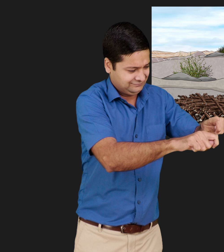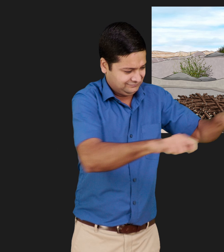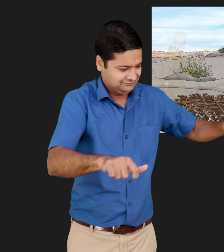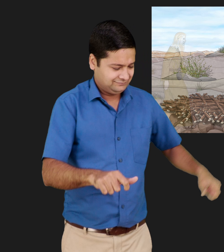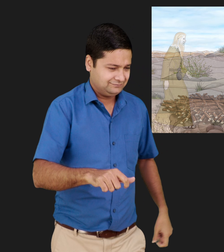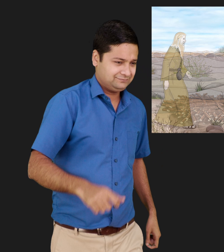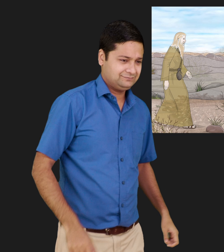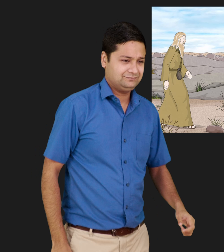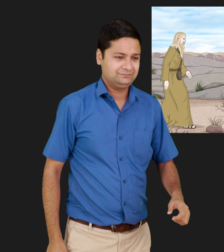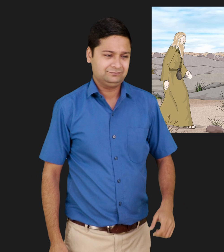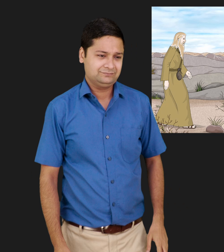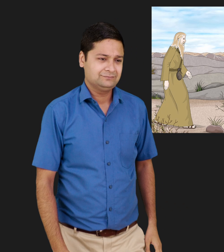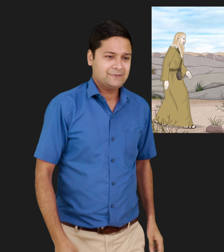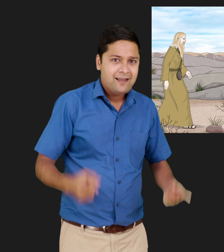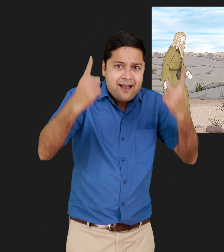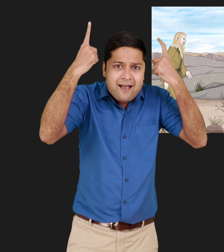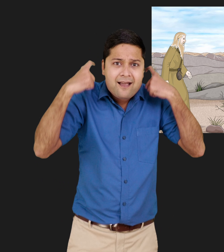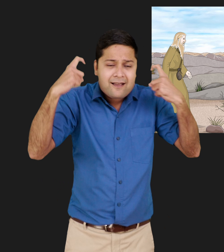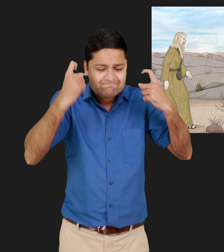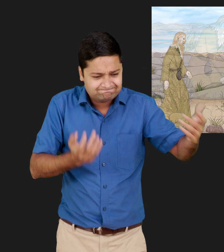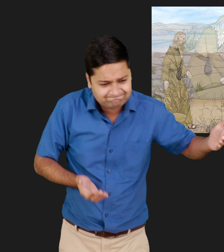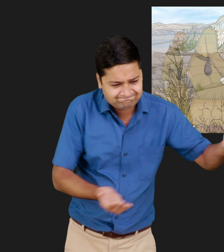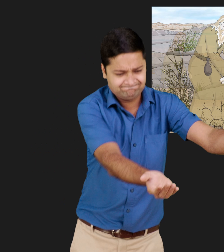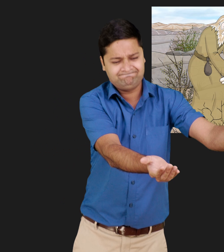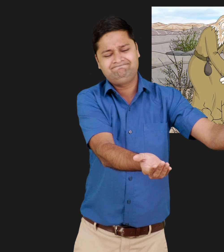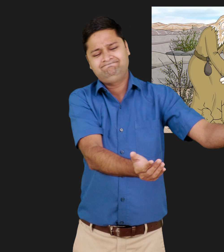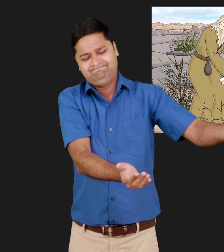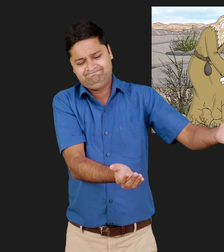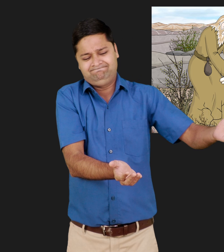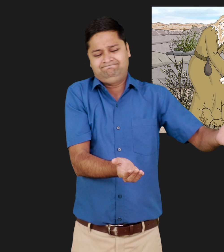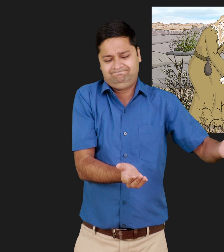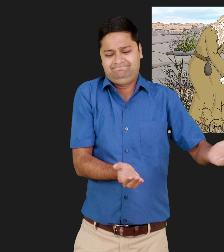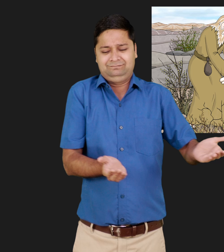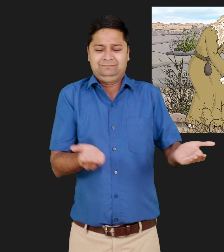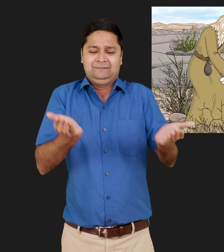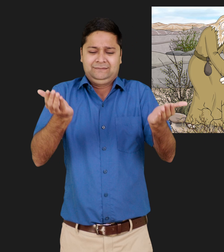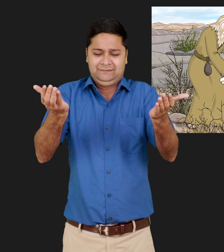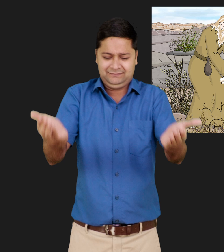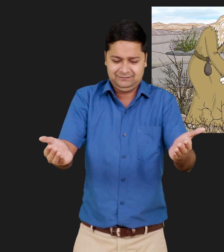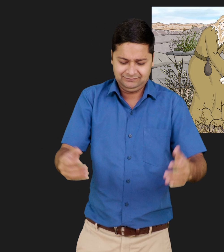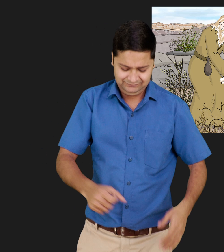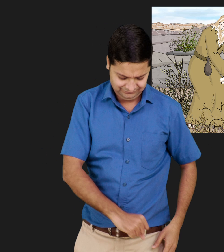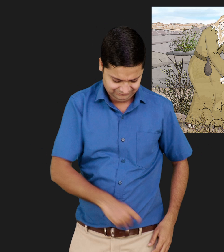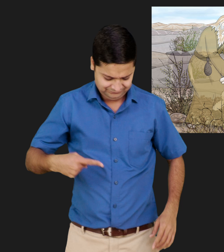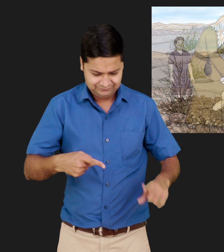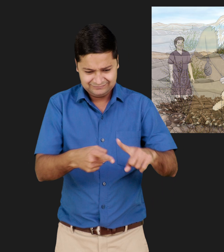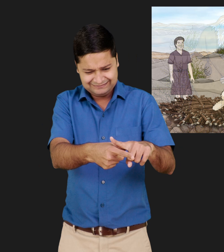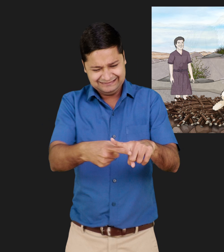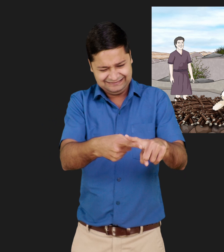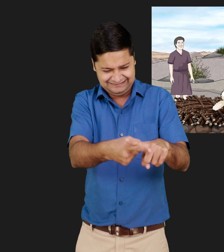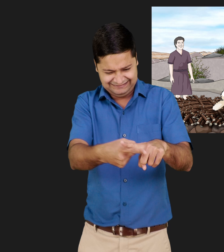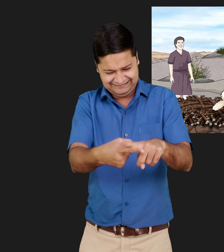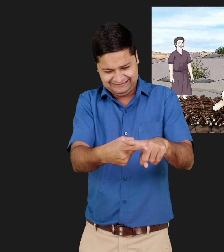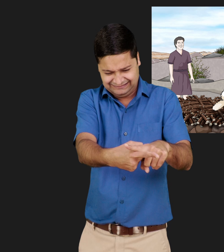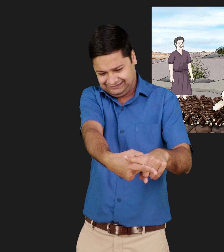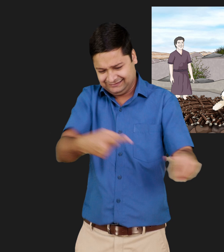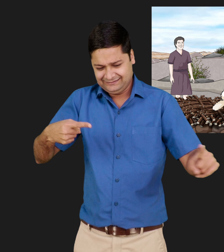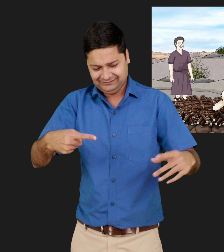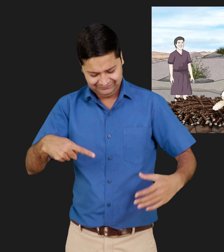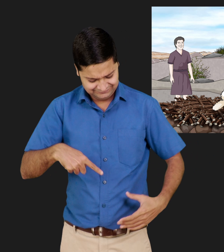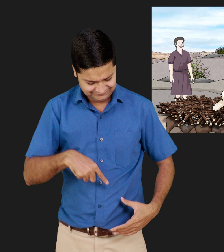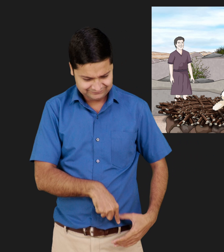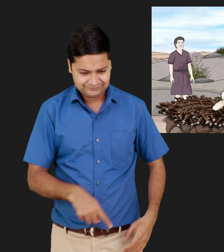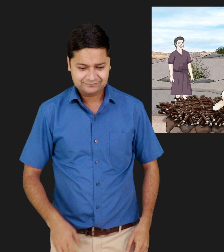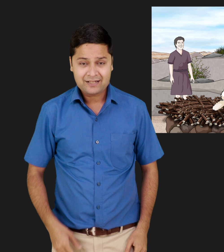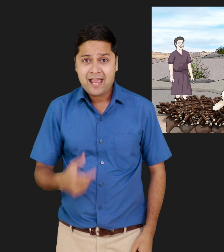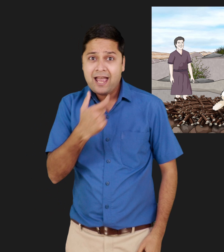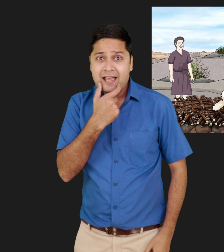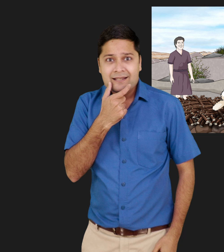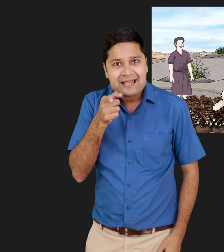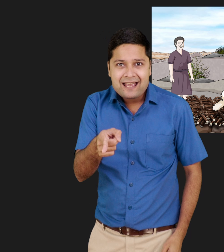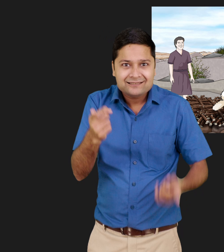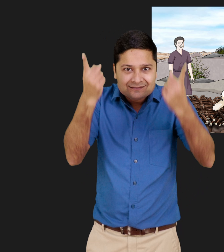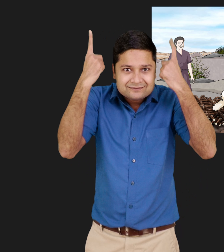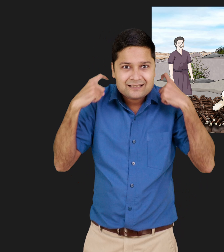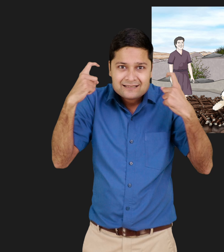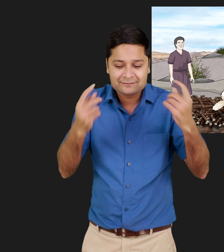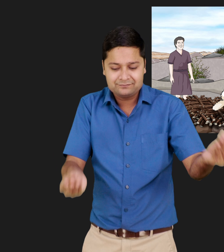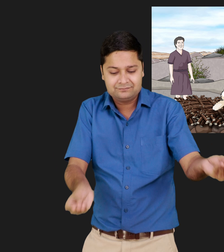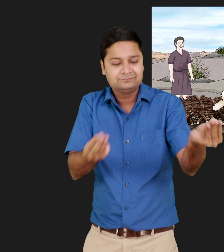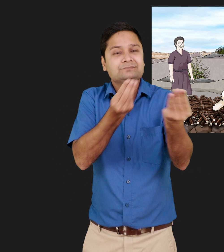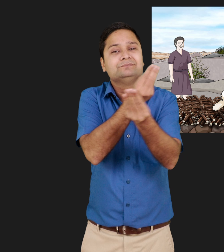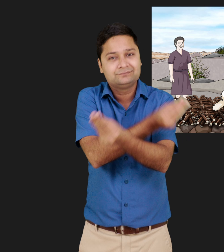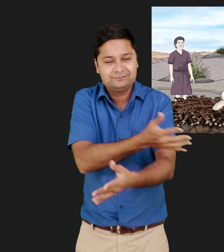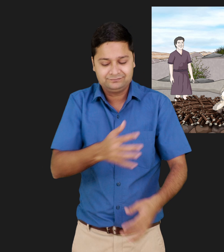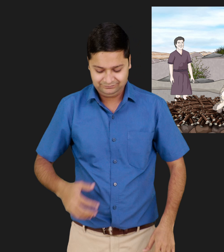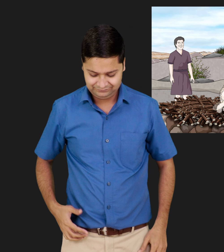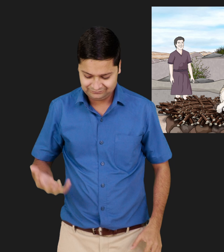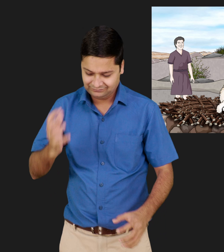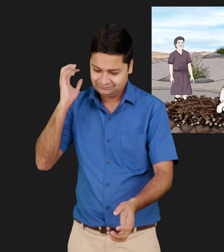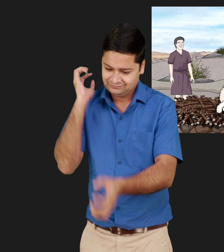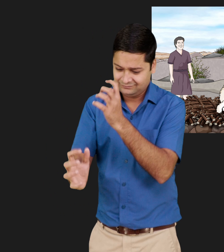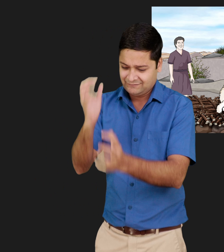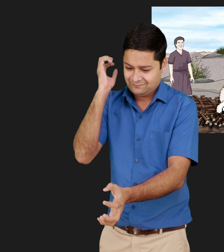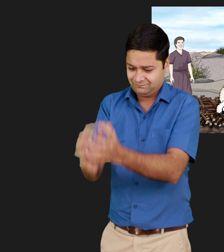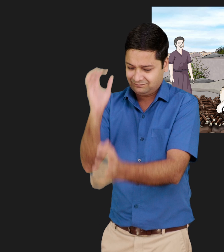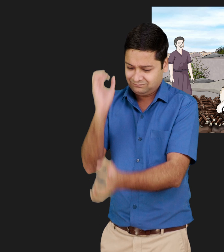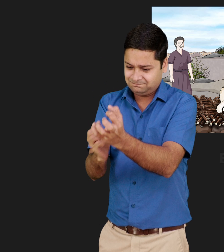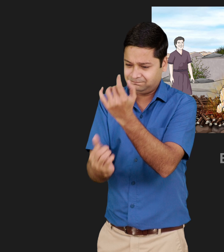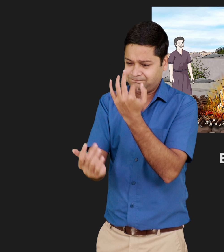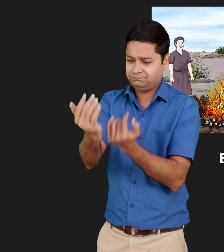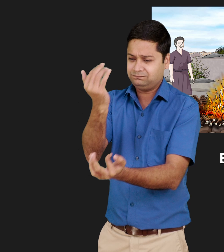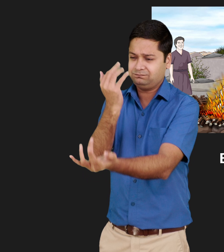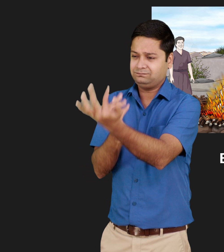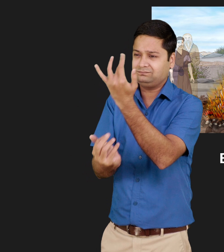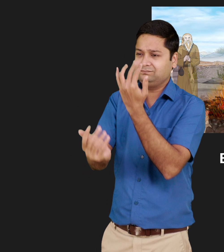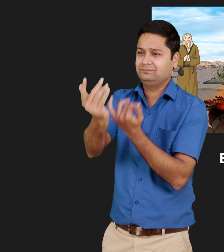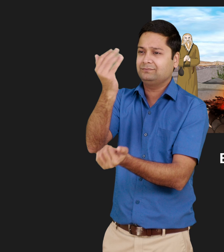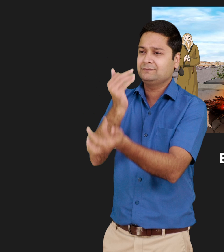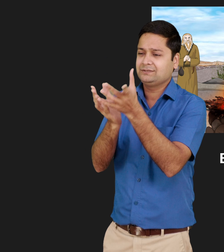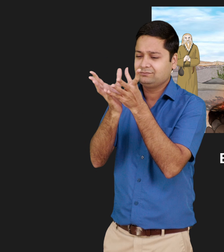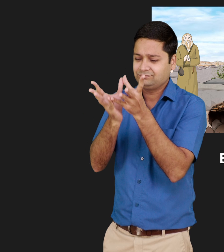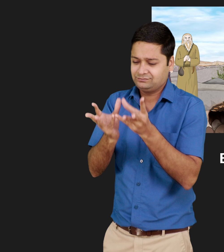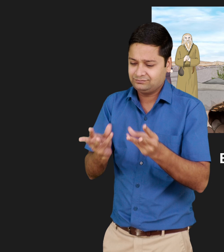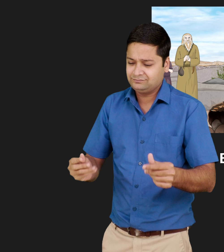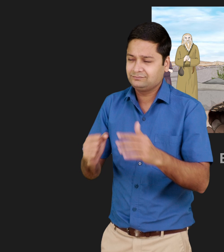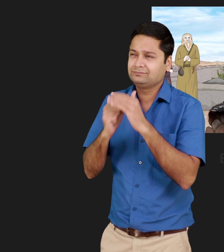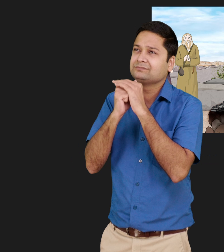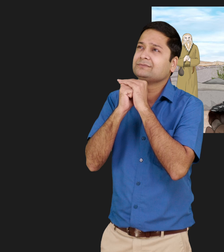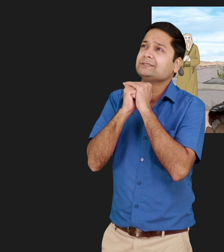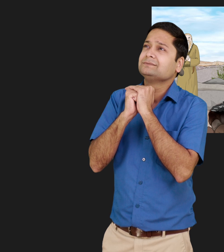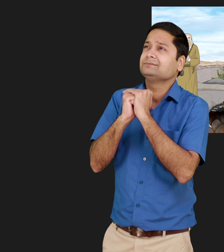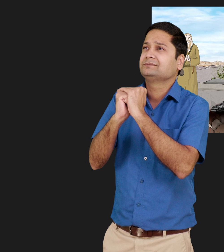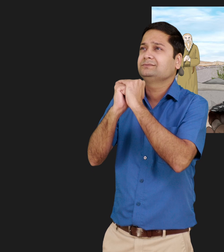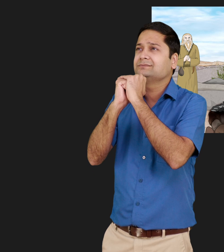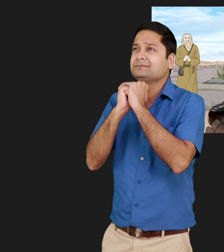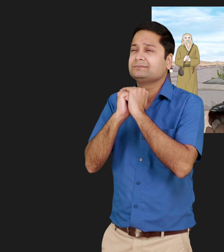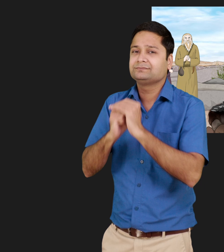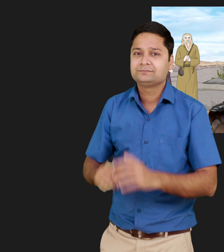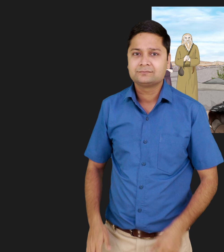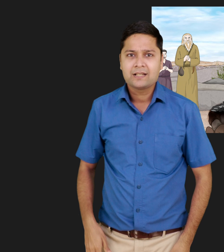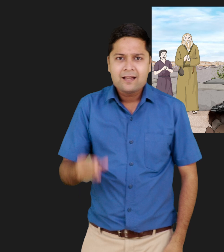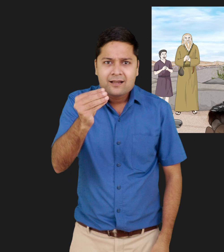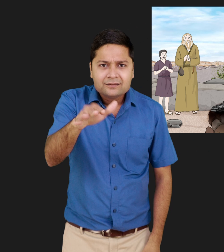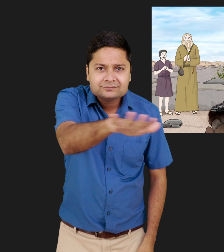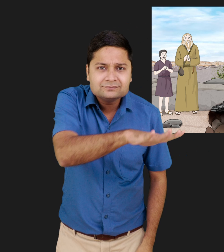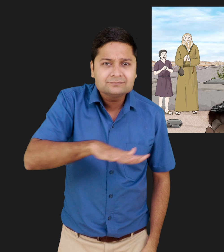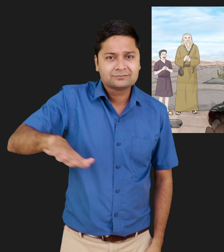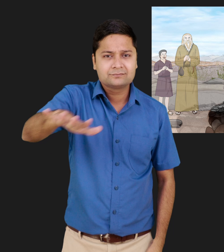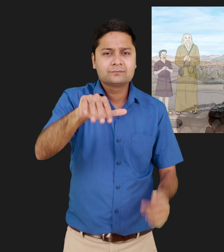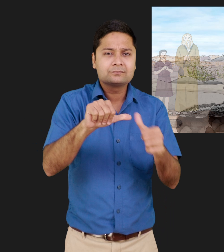So he went and took the ram and offered it as a burnt offering in place of his son.